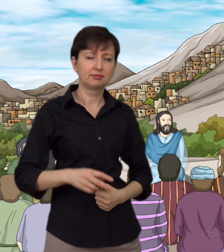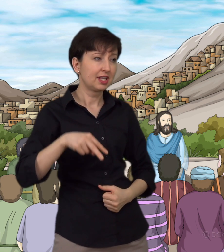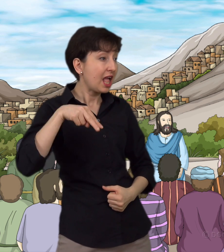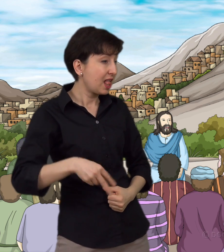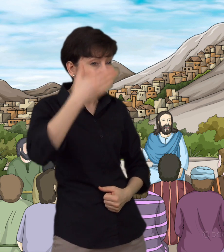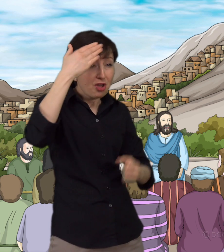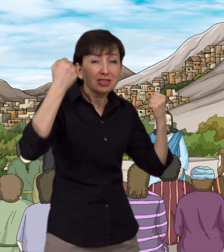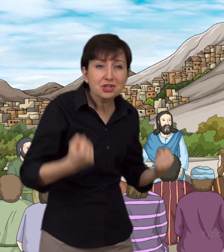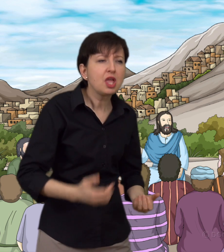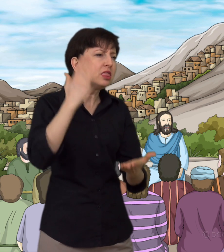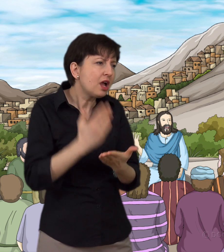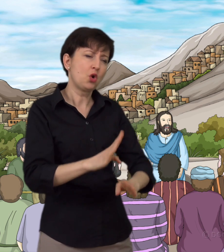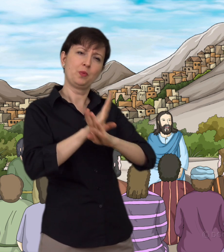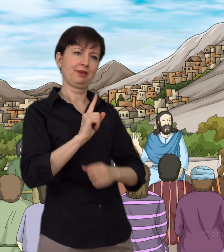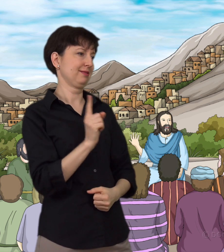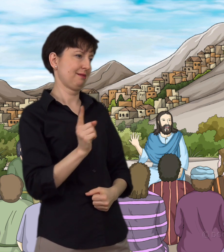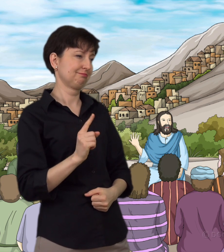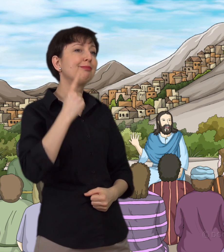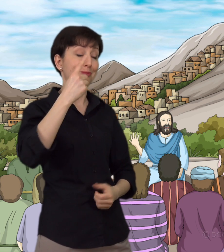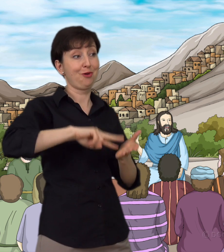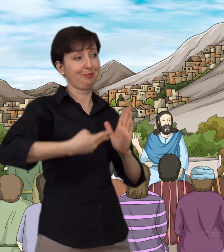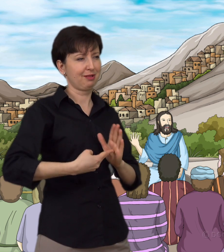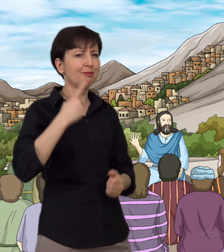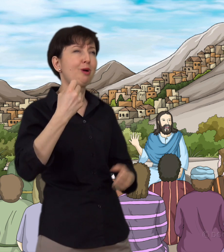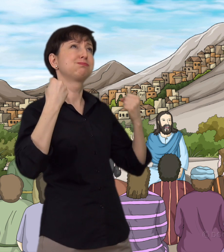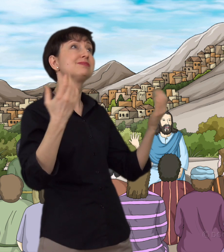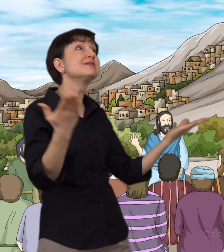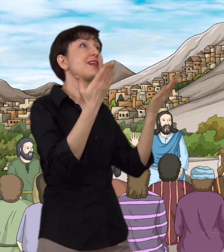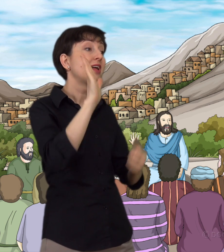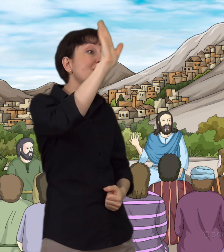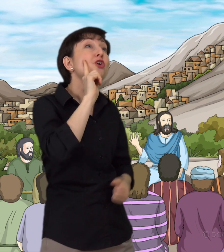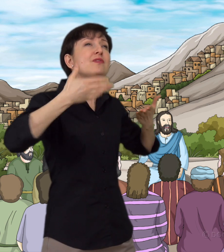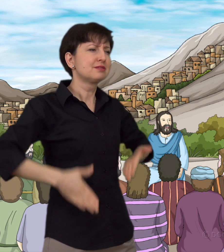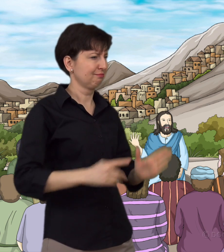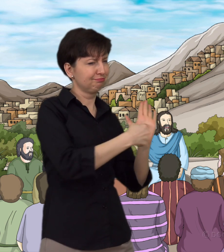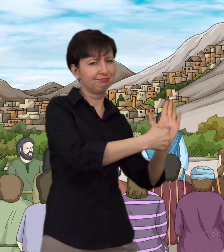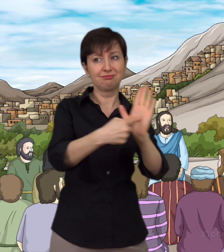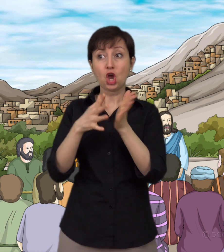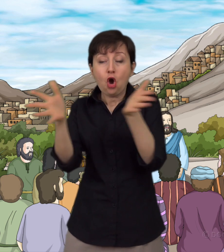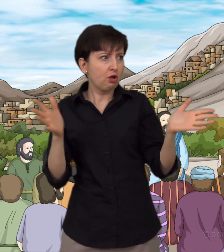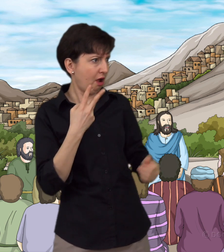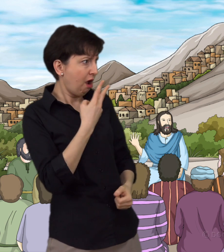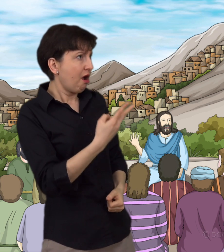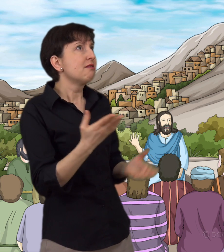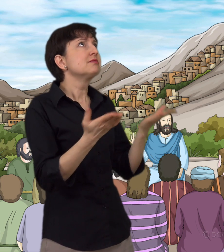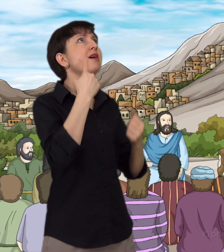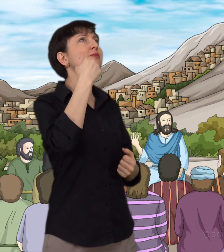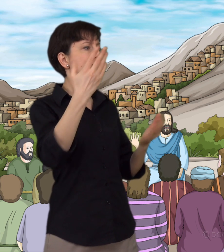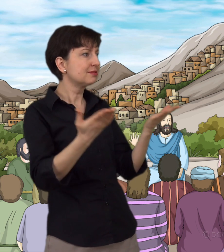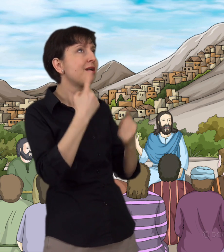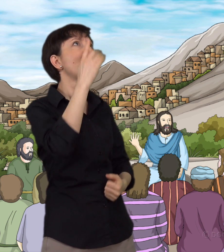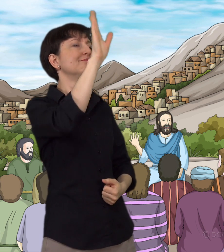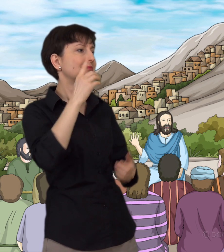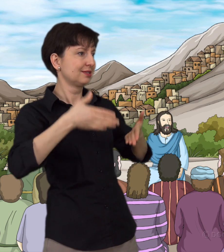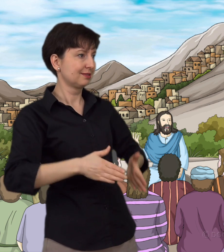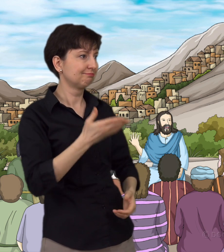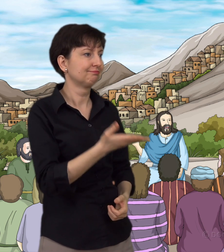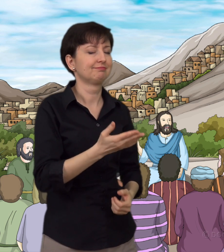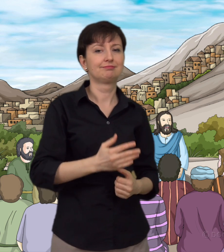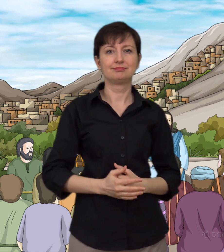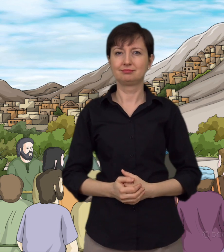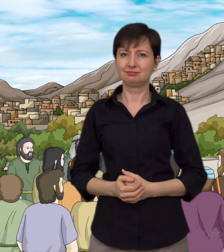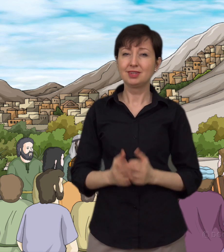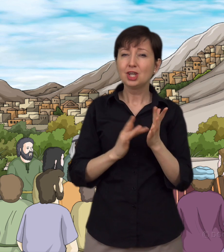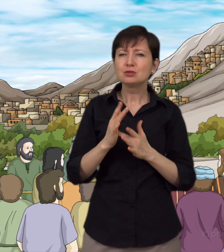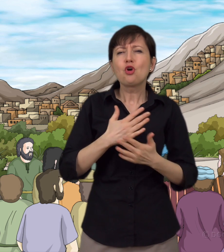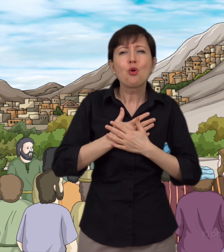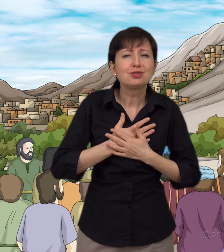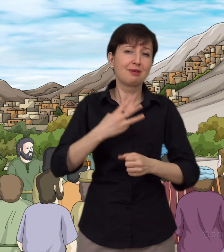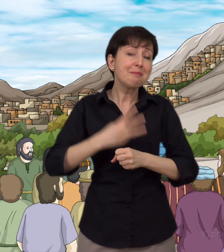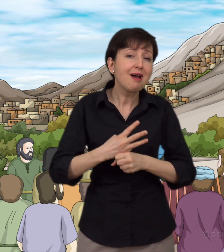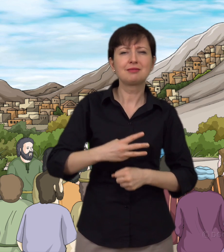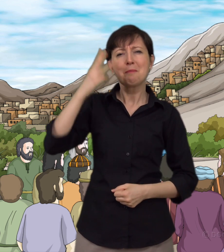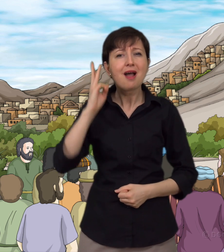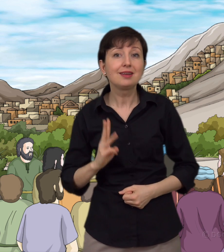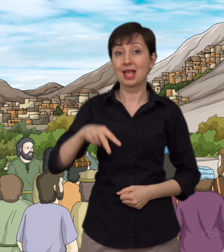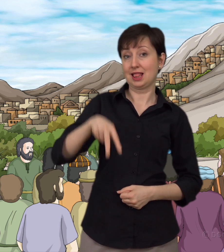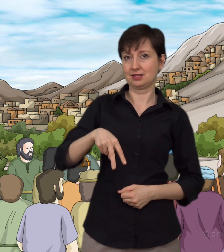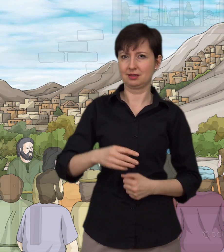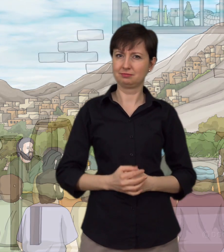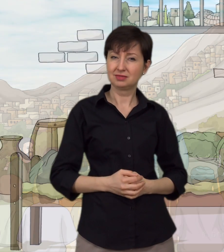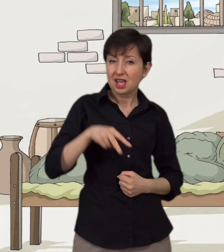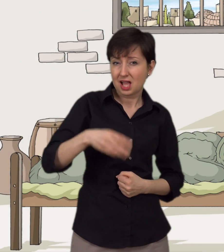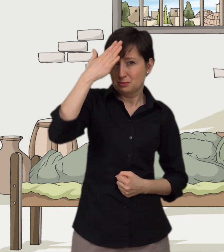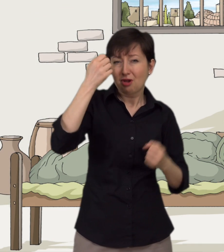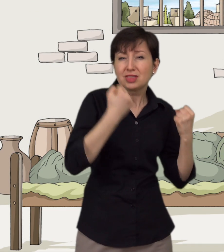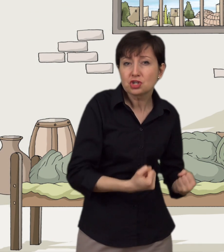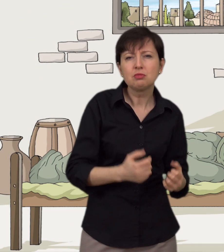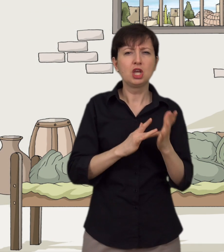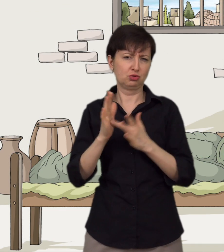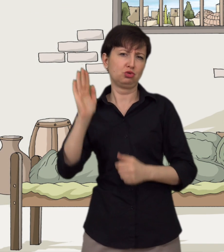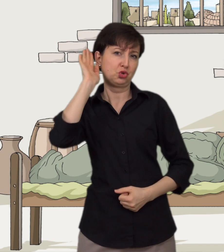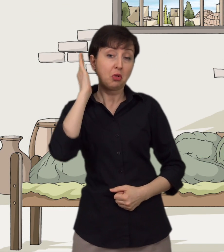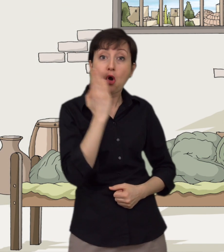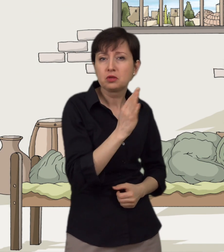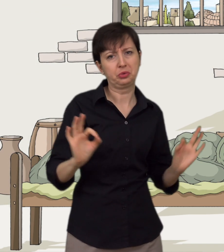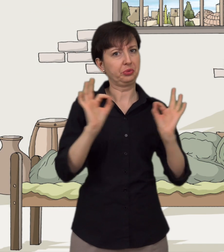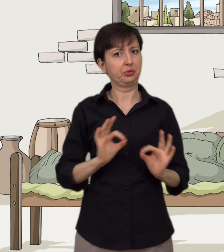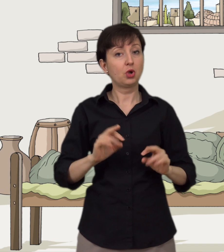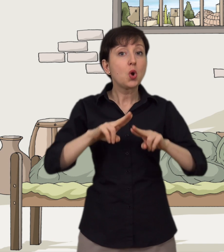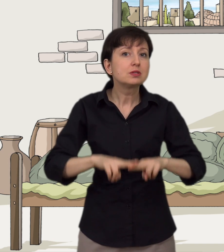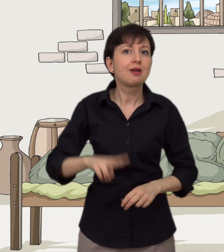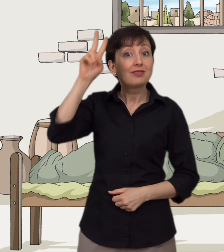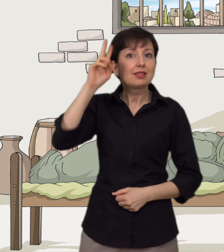When Jesus heard this, He said, “This sickness will not end in death. No, it is for the glory of God, so that the Son of God may be glorified through it.”